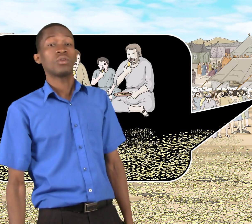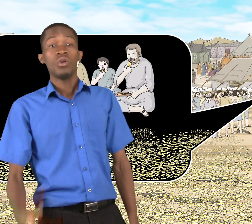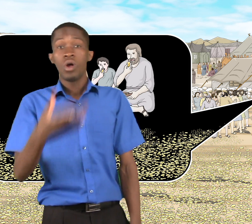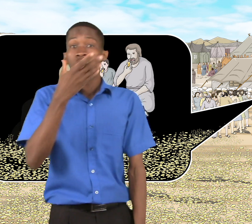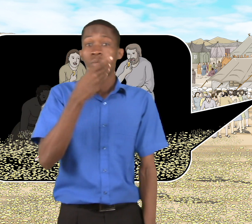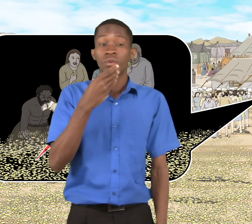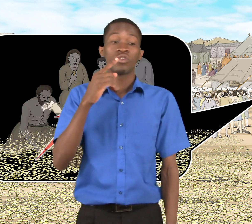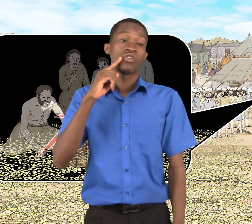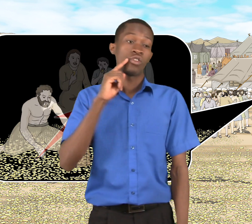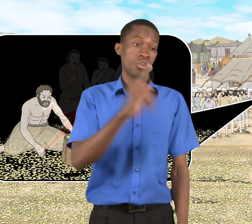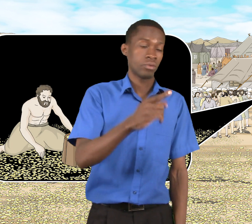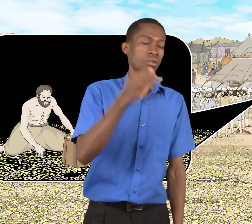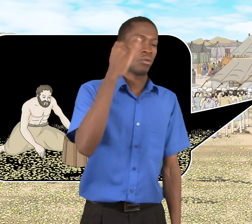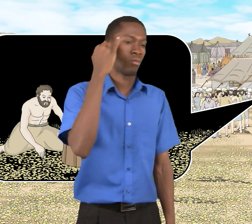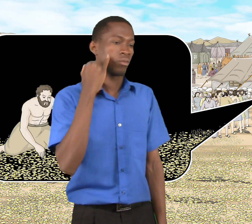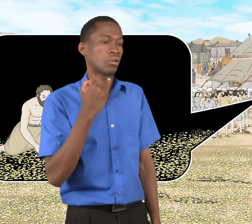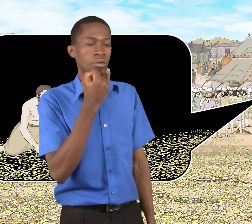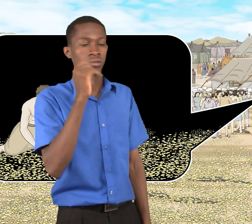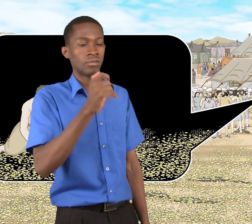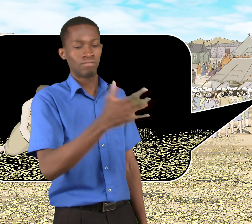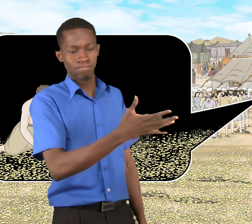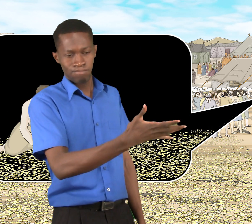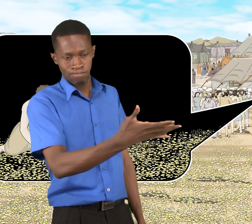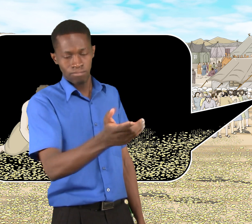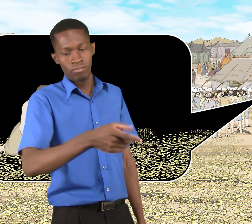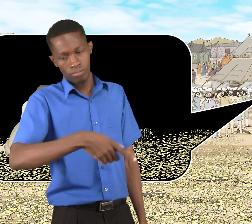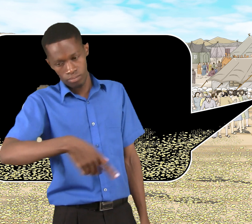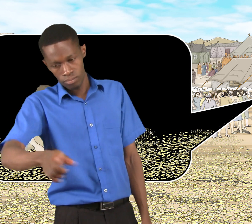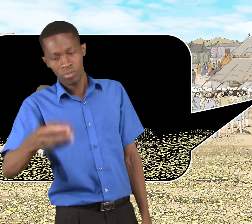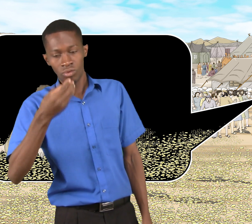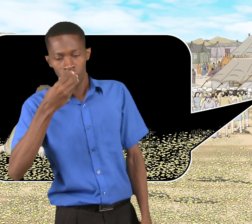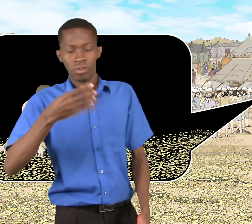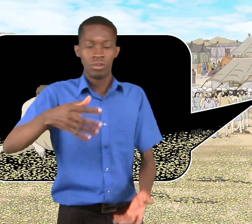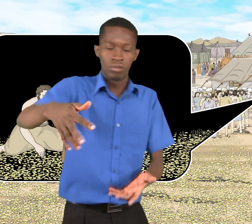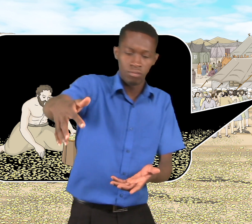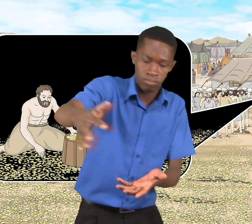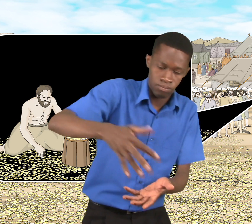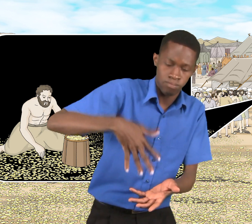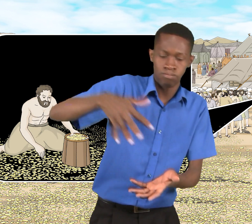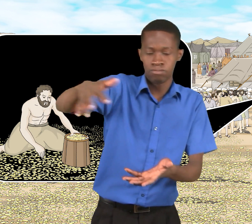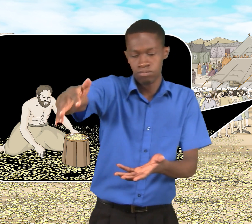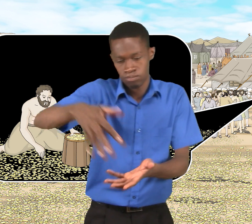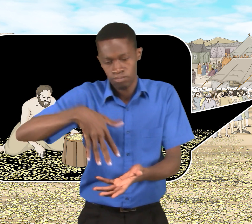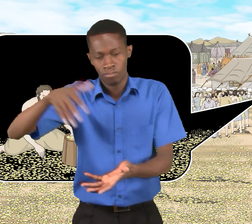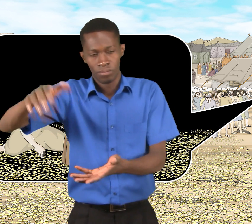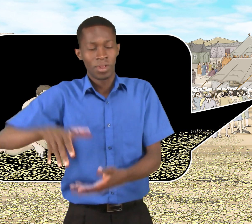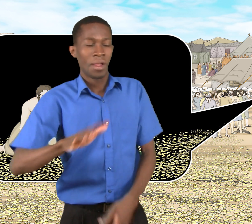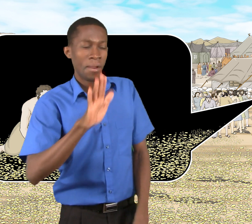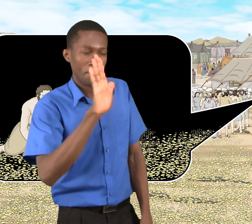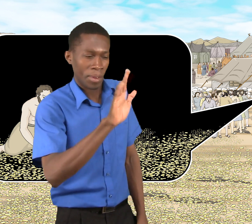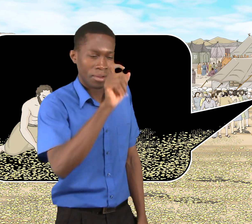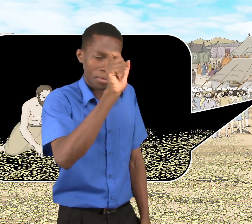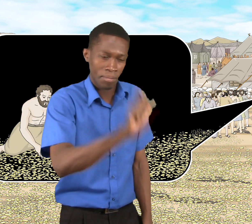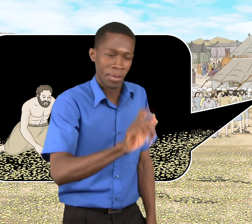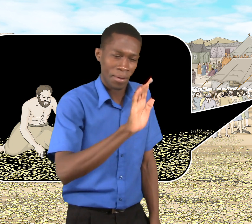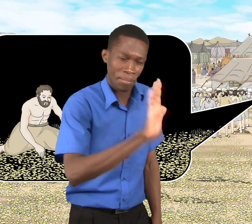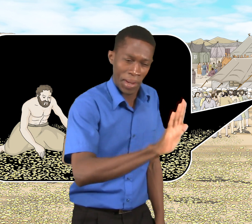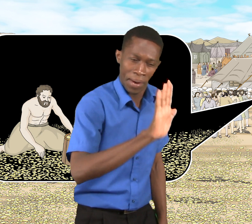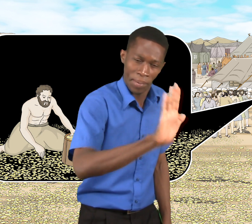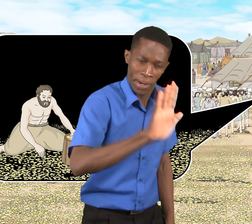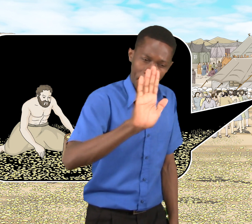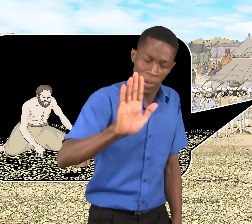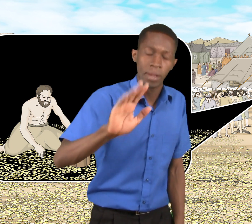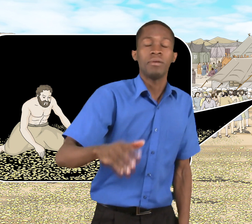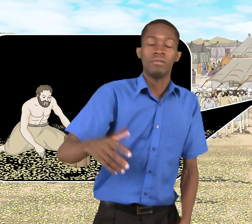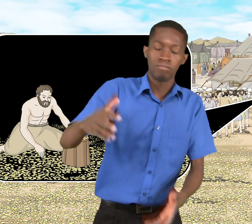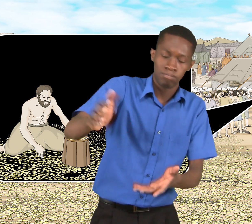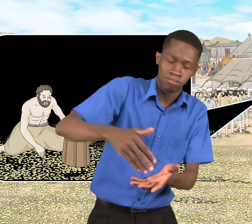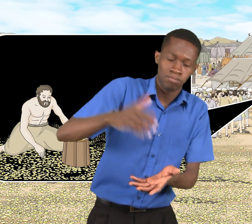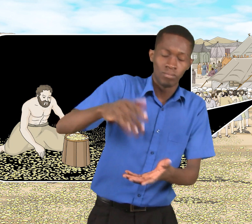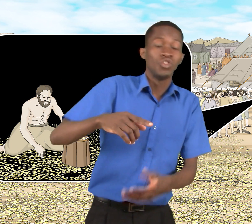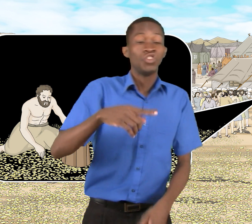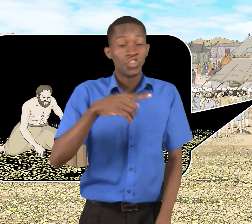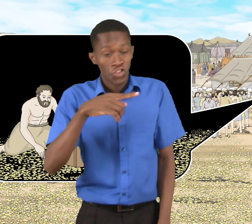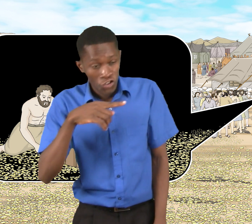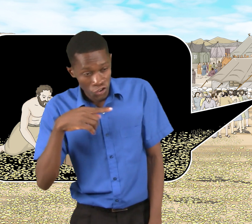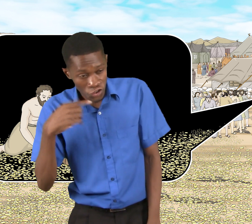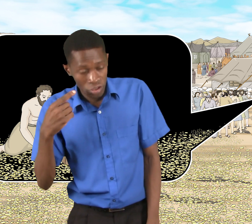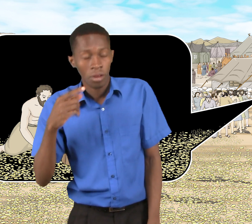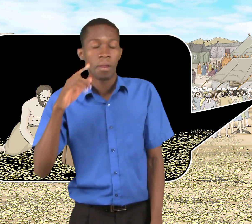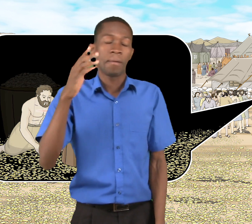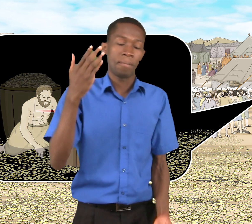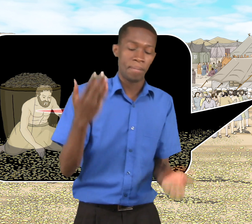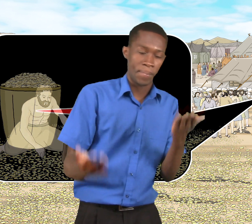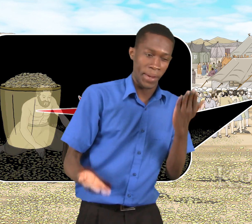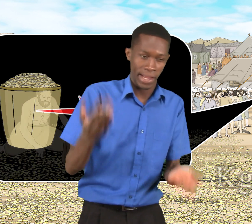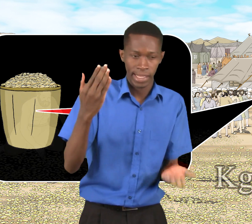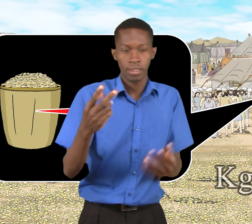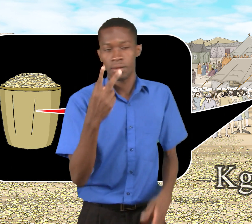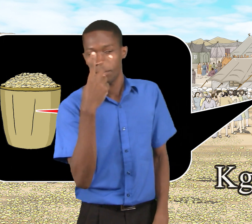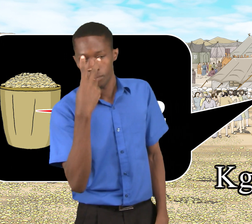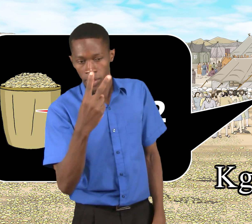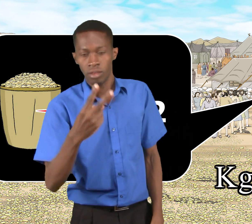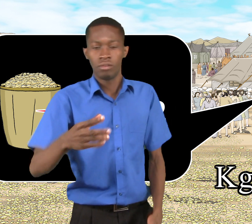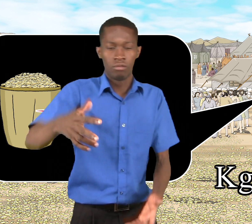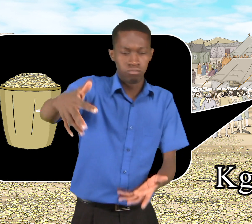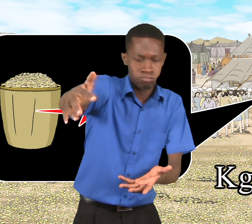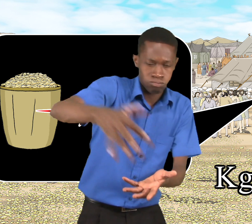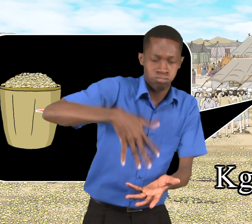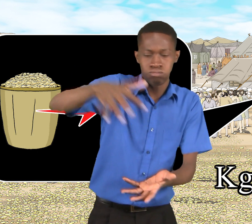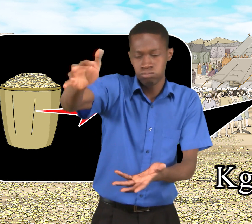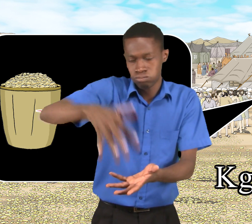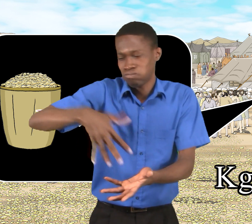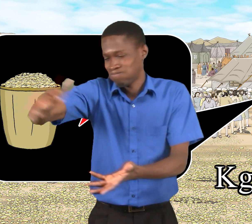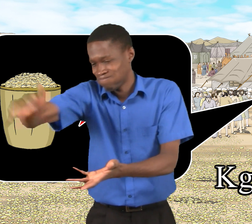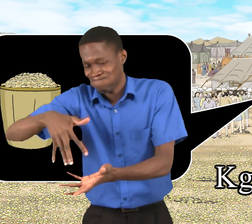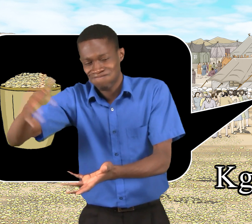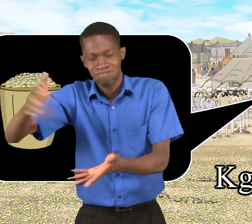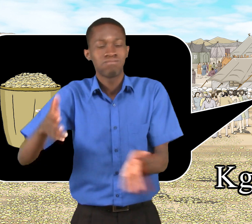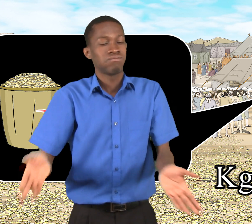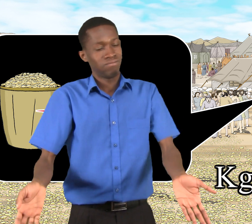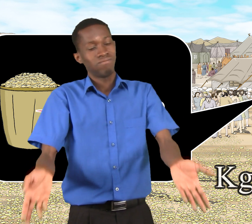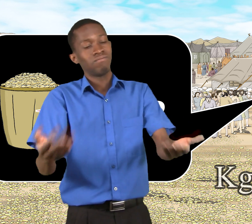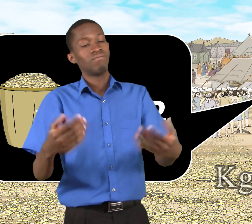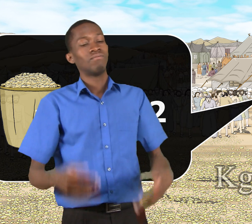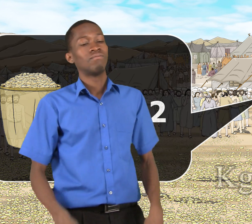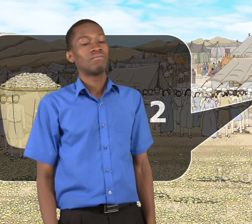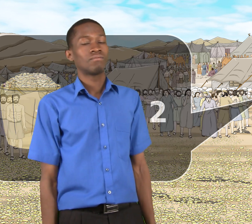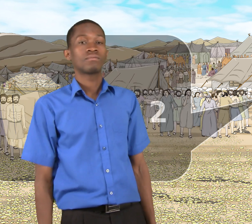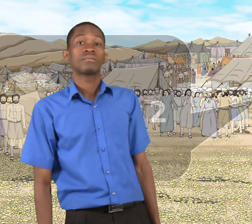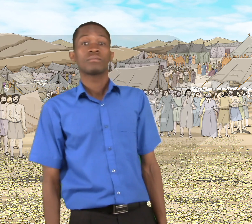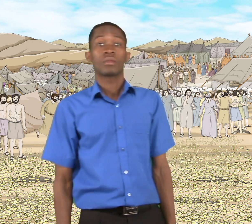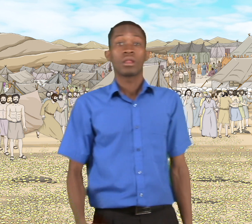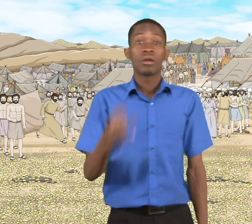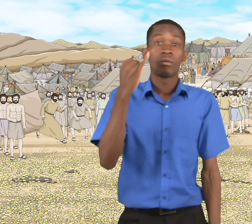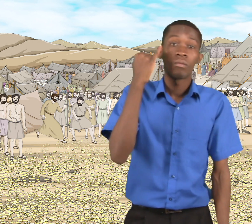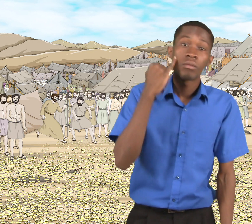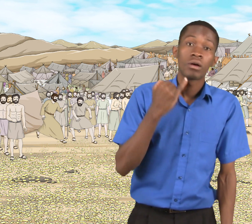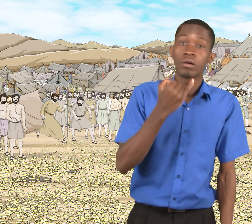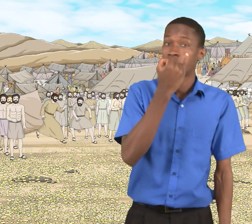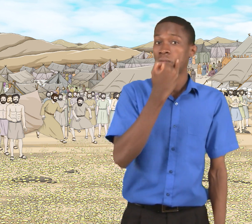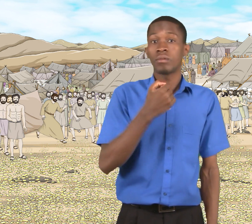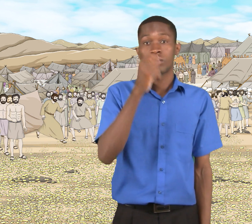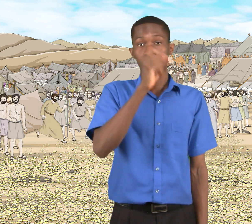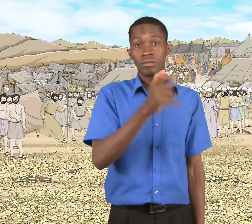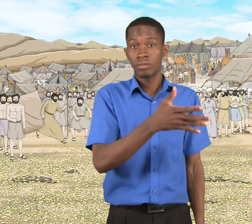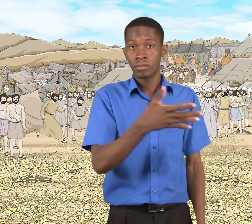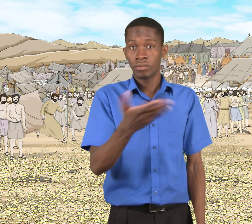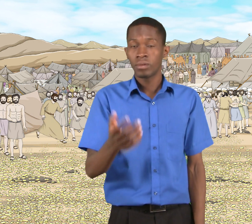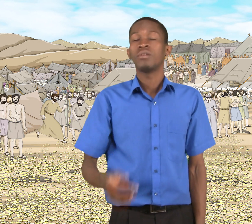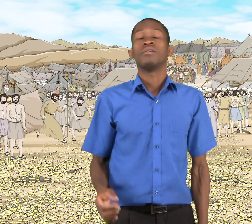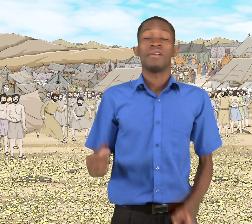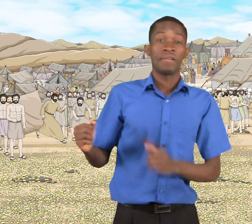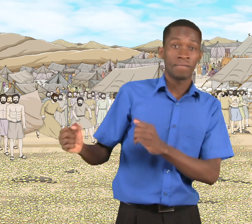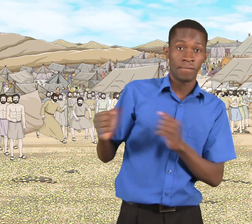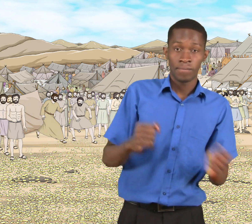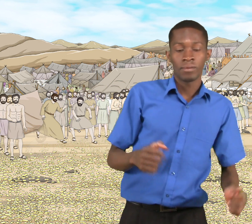You may take an omer for each person in your tent.’” So the Israelites did this. Some gathered more, and some less.